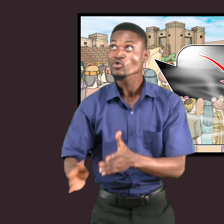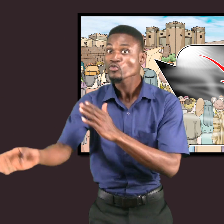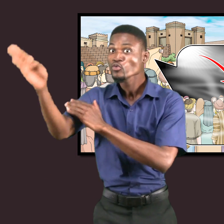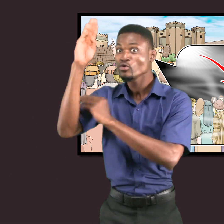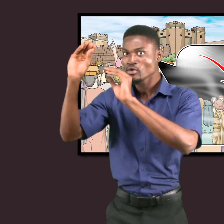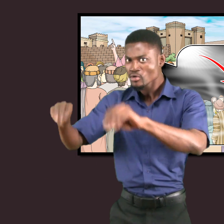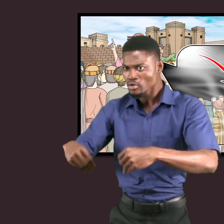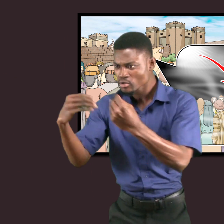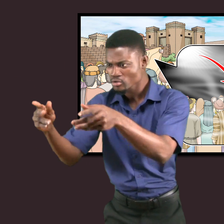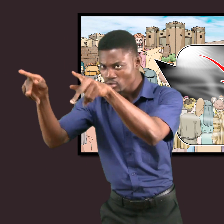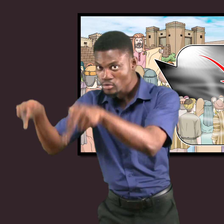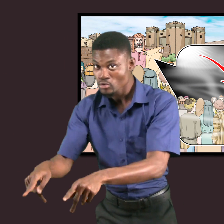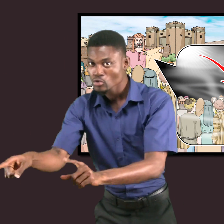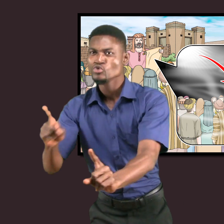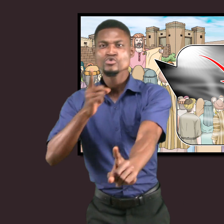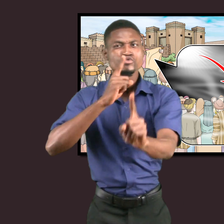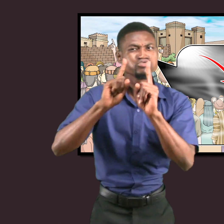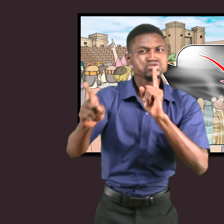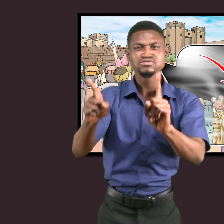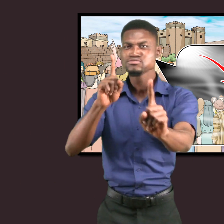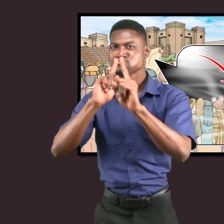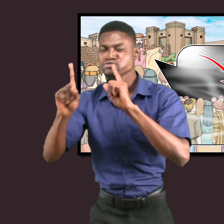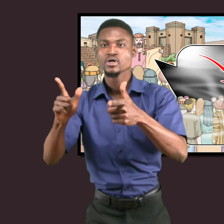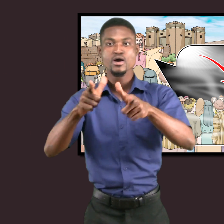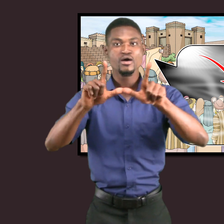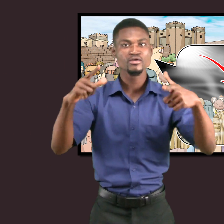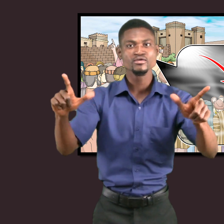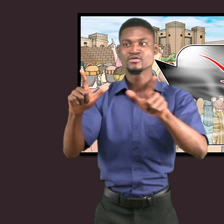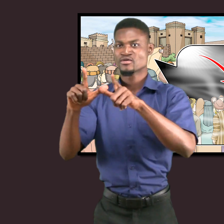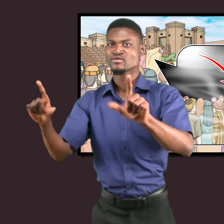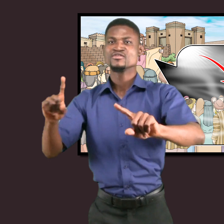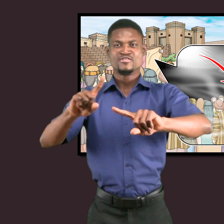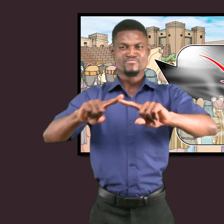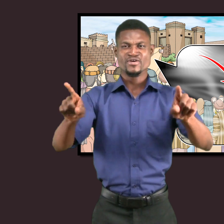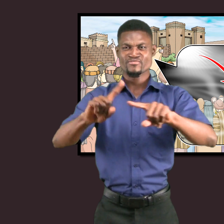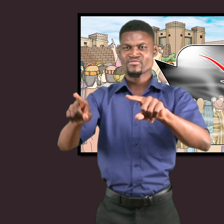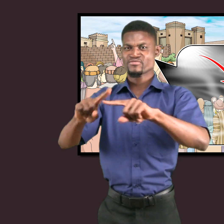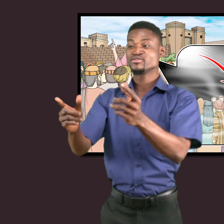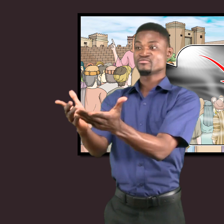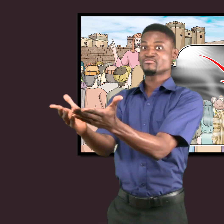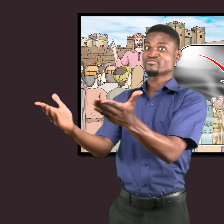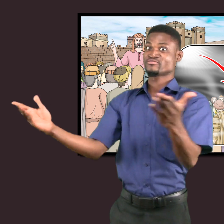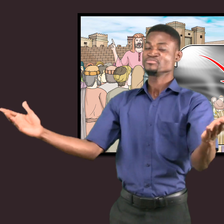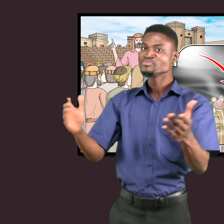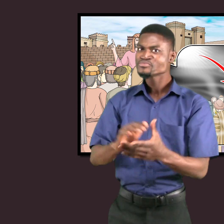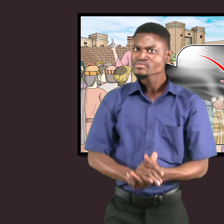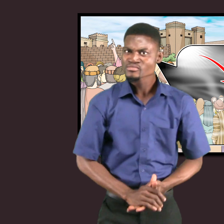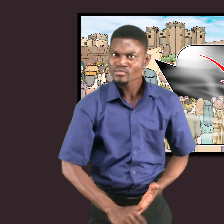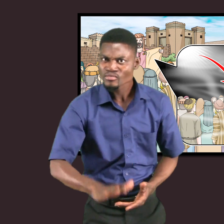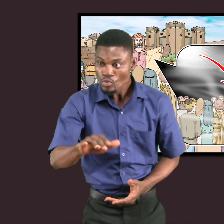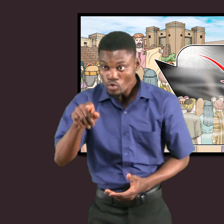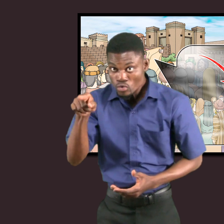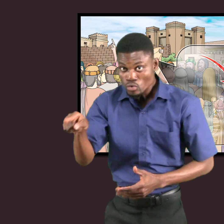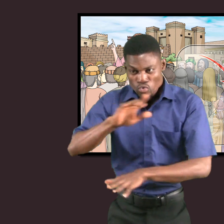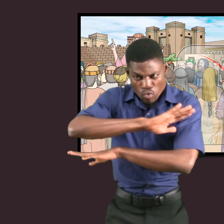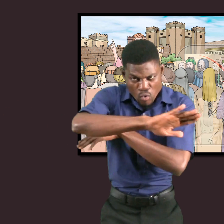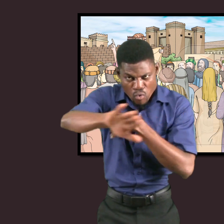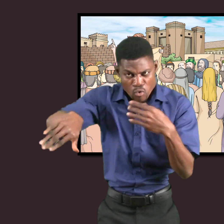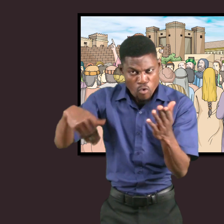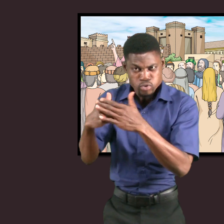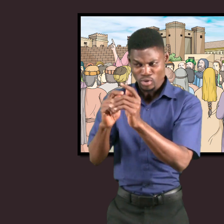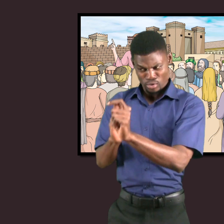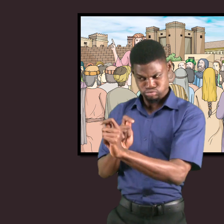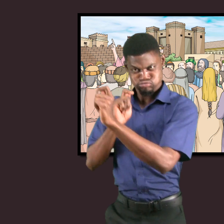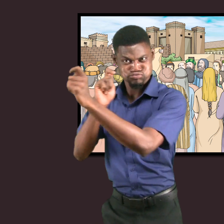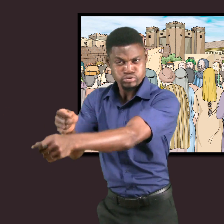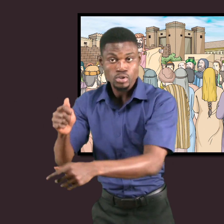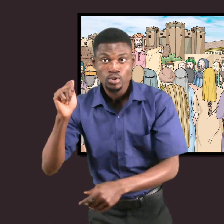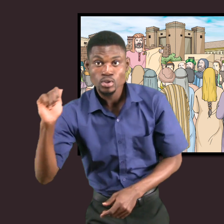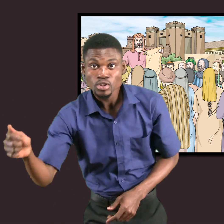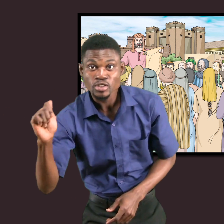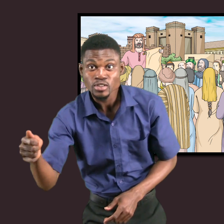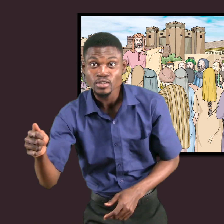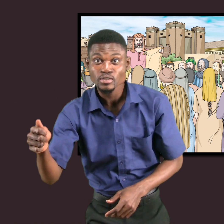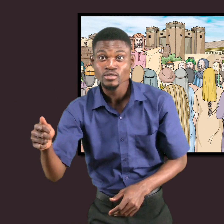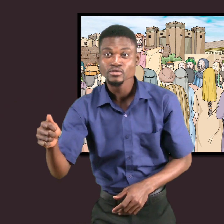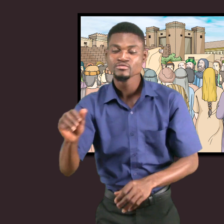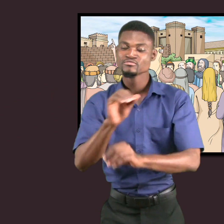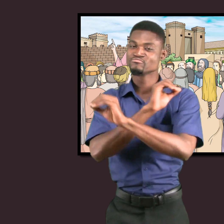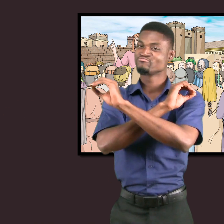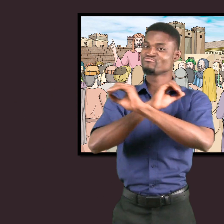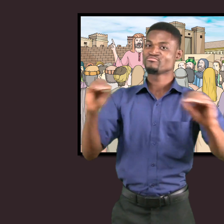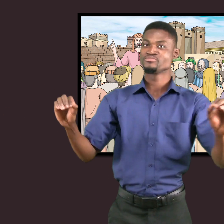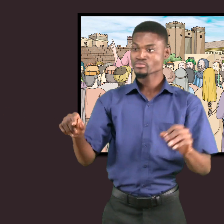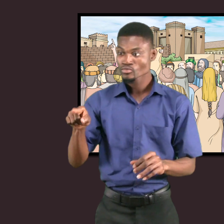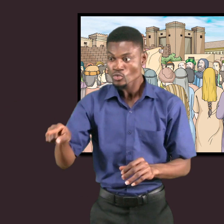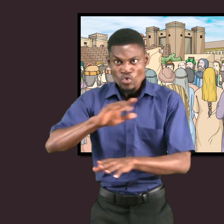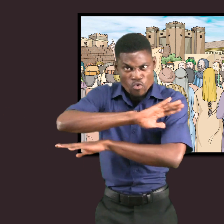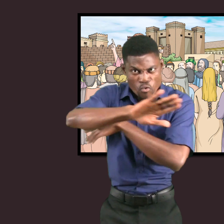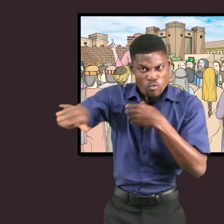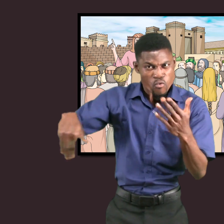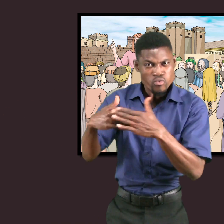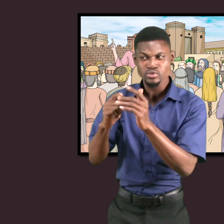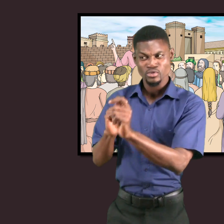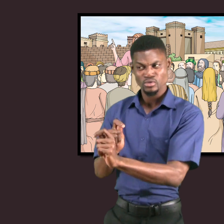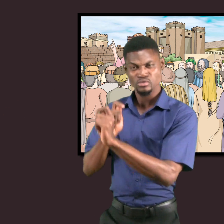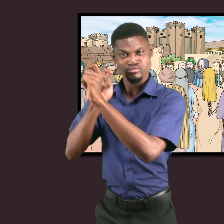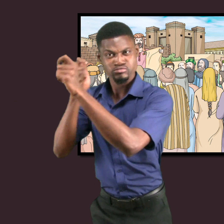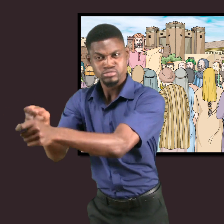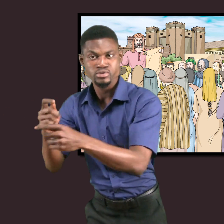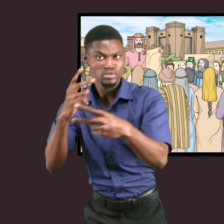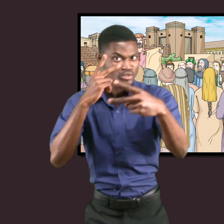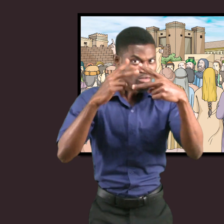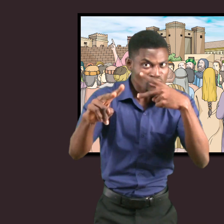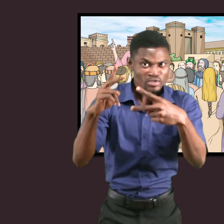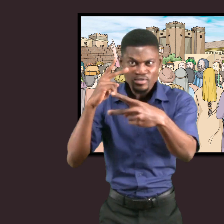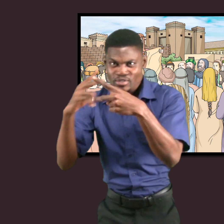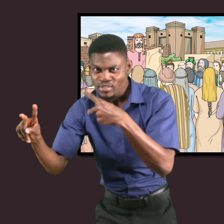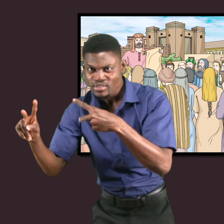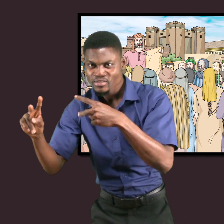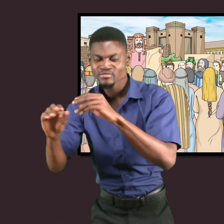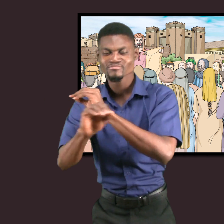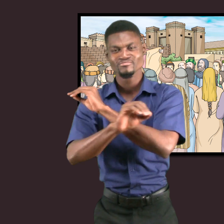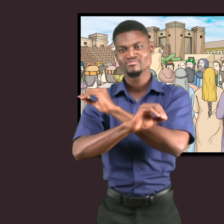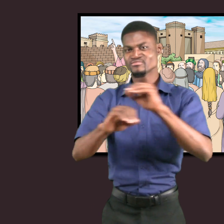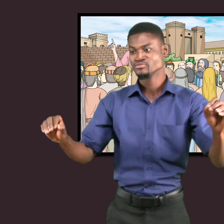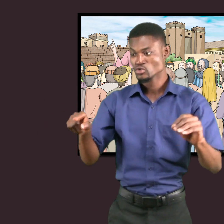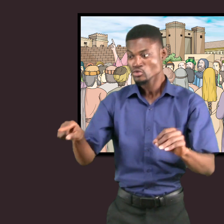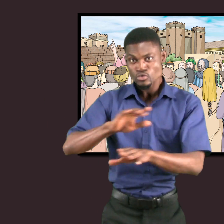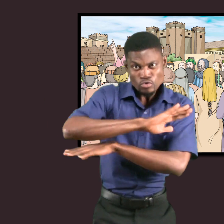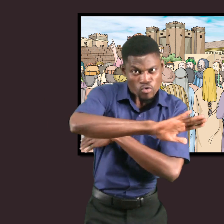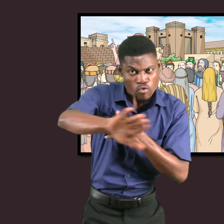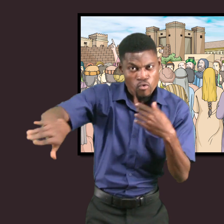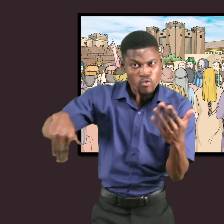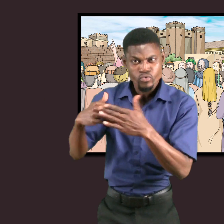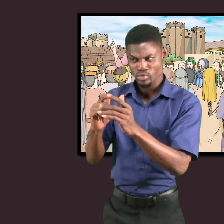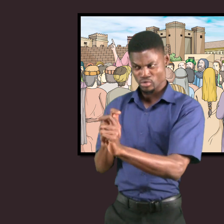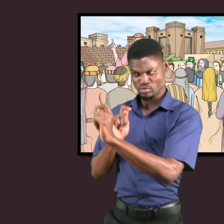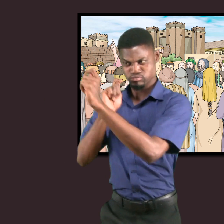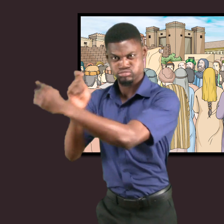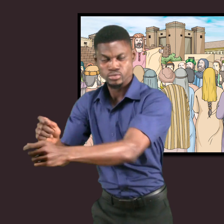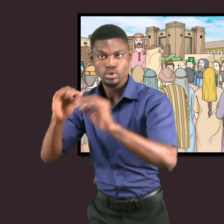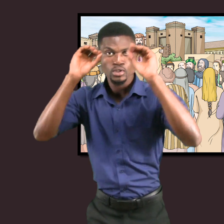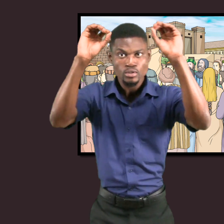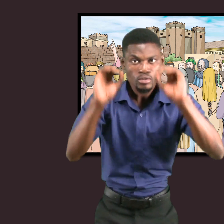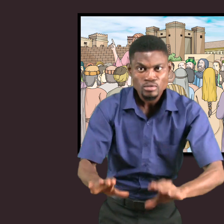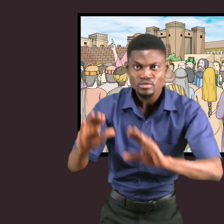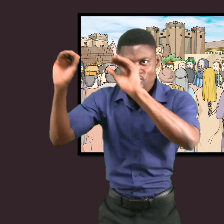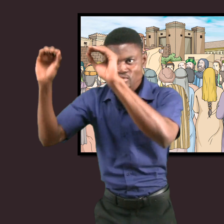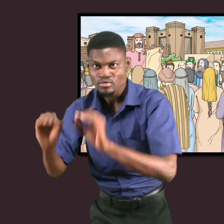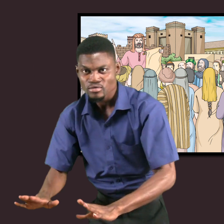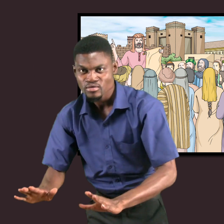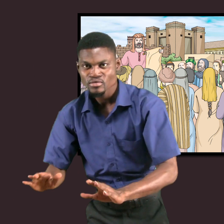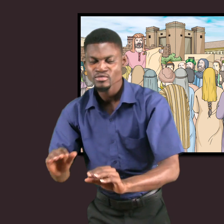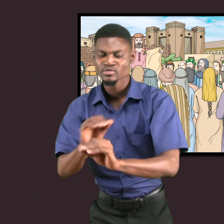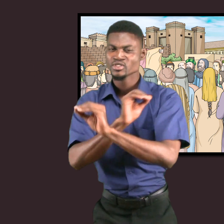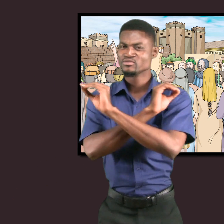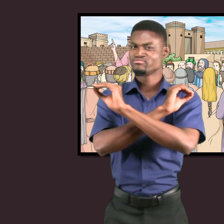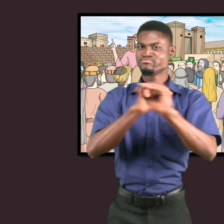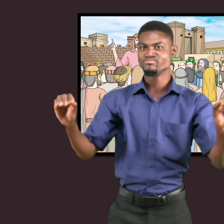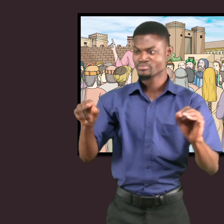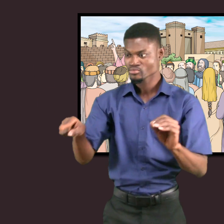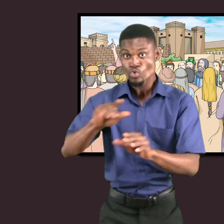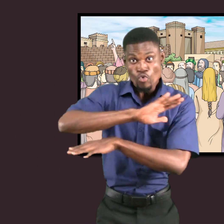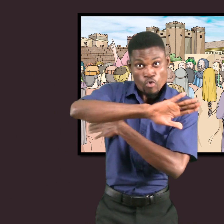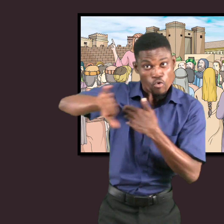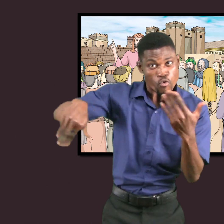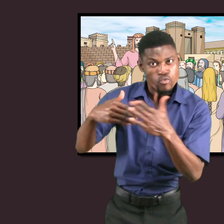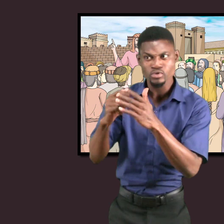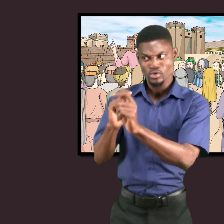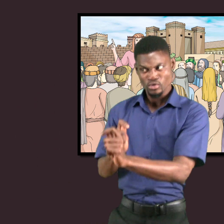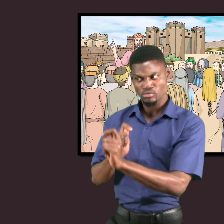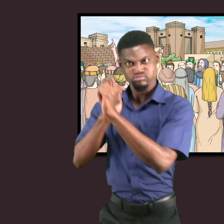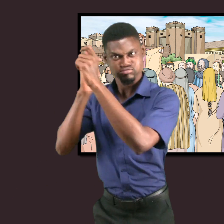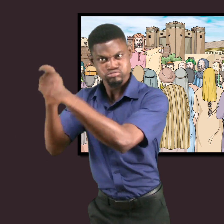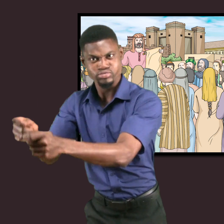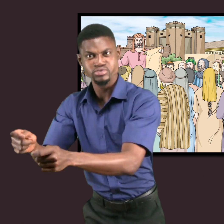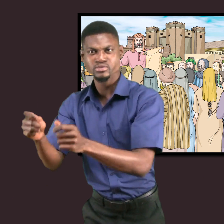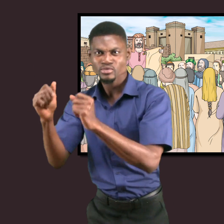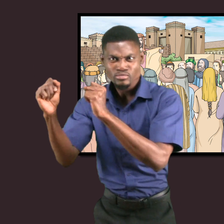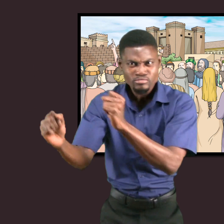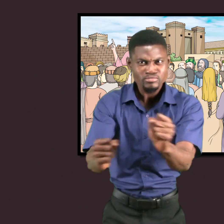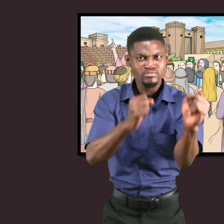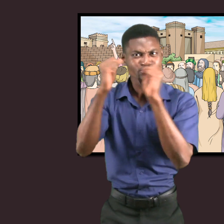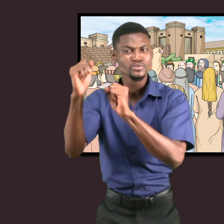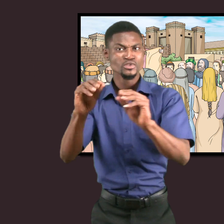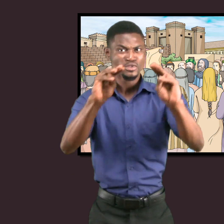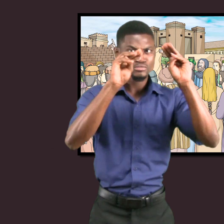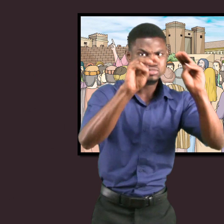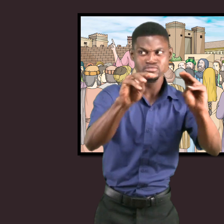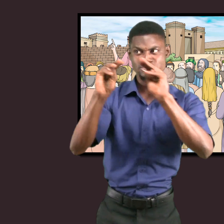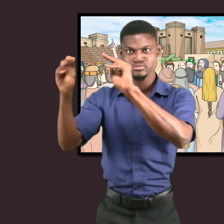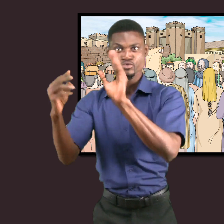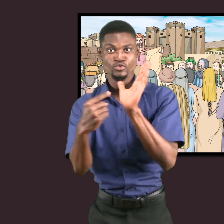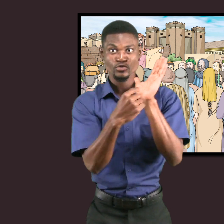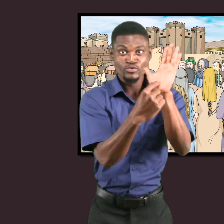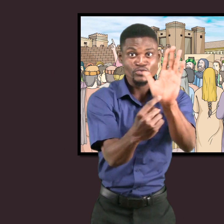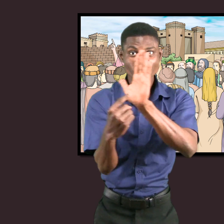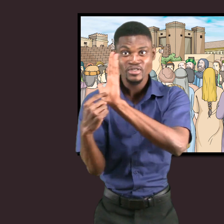Are all apostles? Are all prophets? Are all teachers? Do all work miracles?